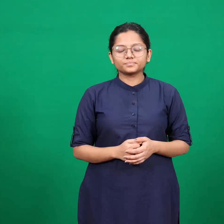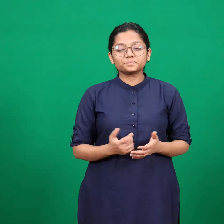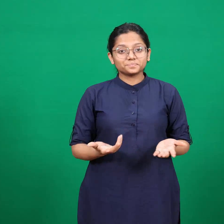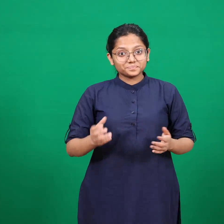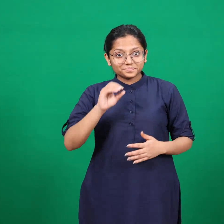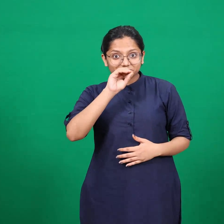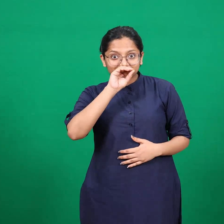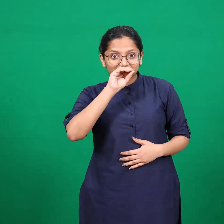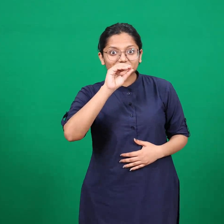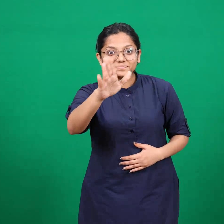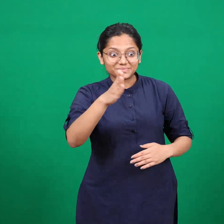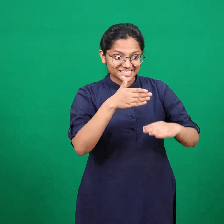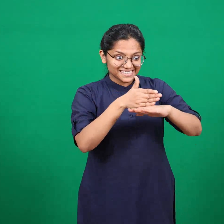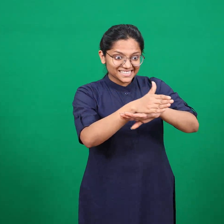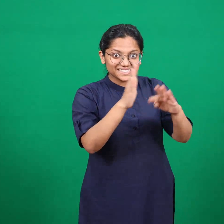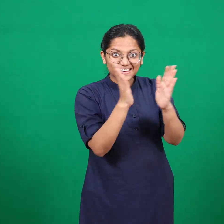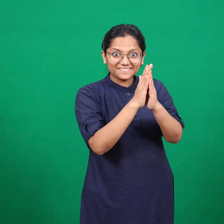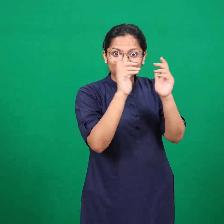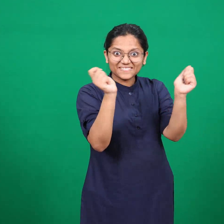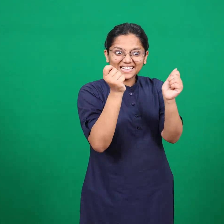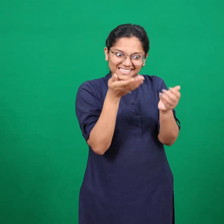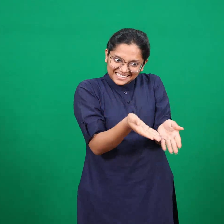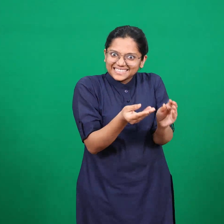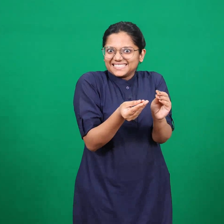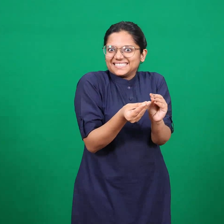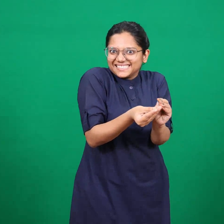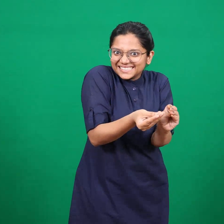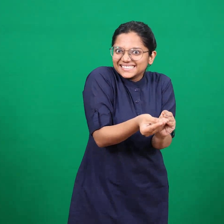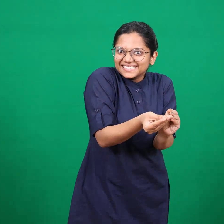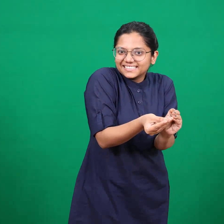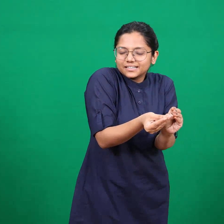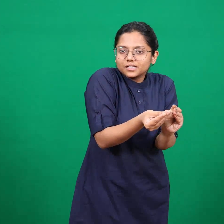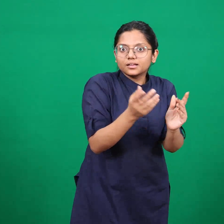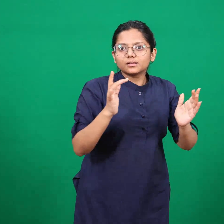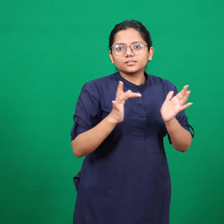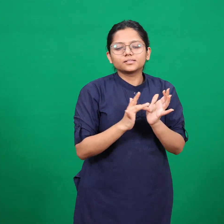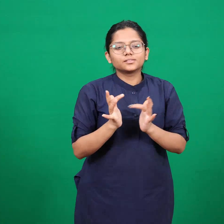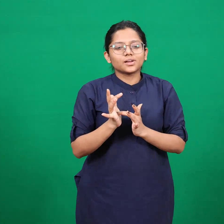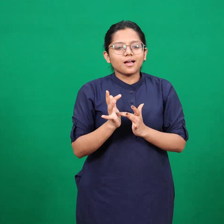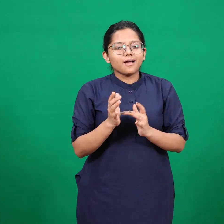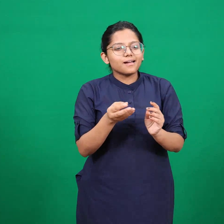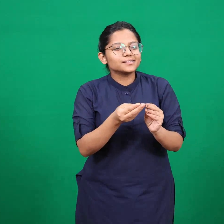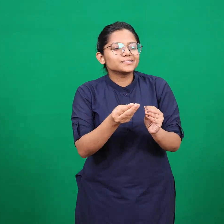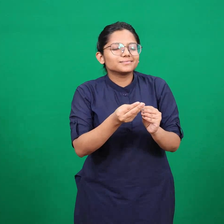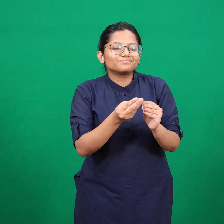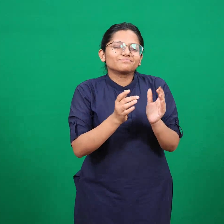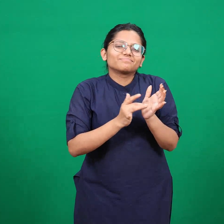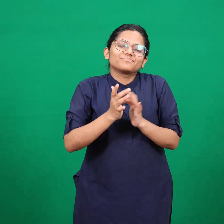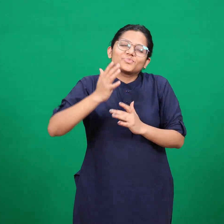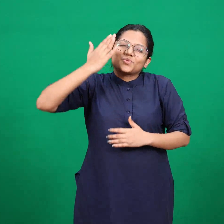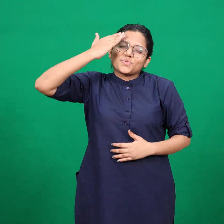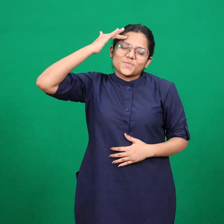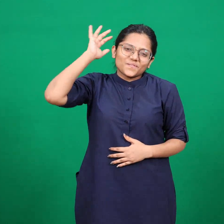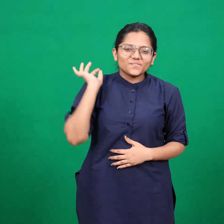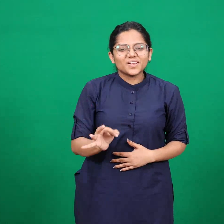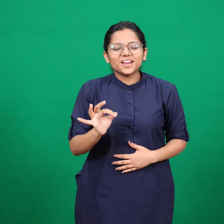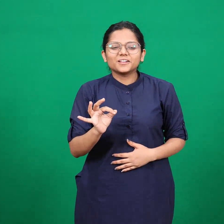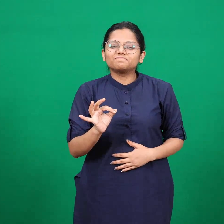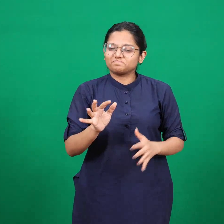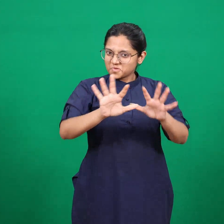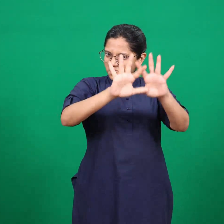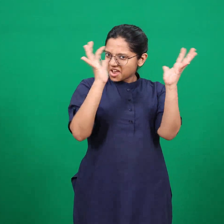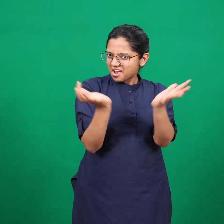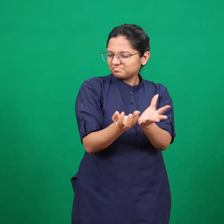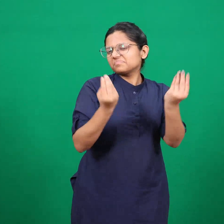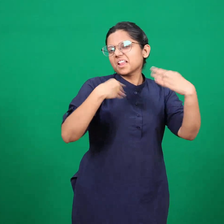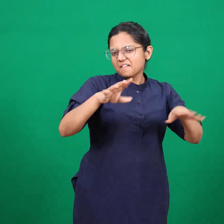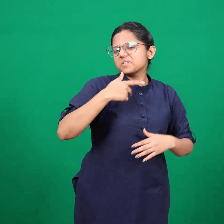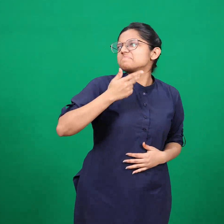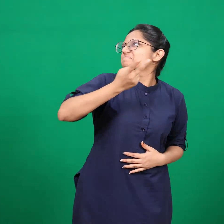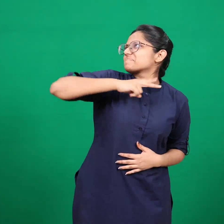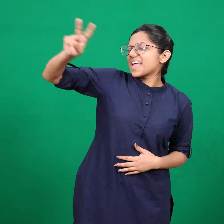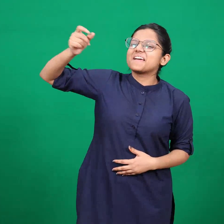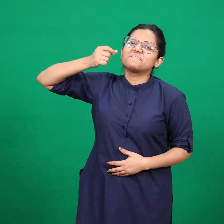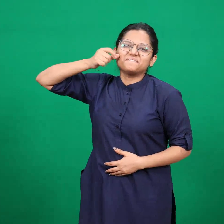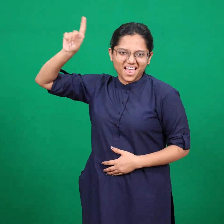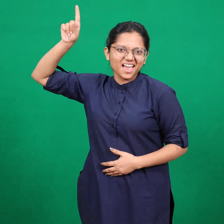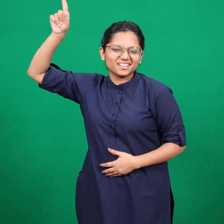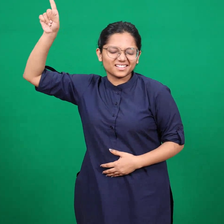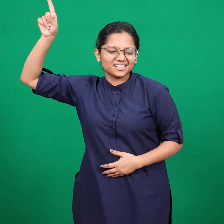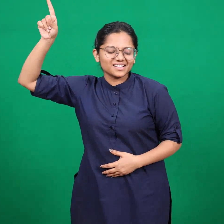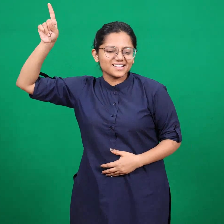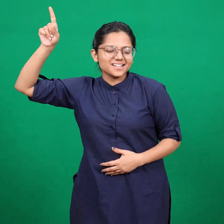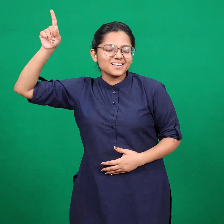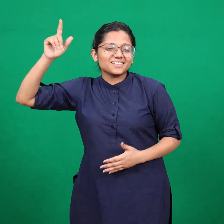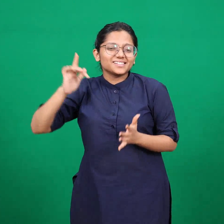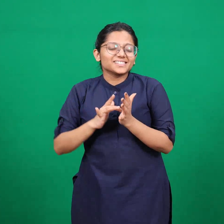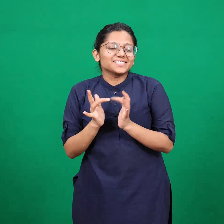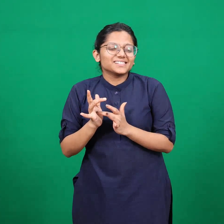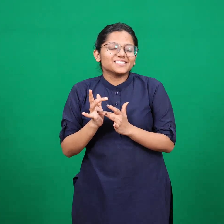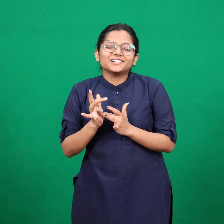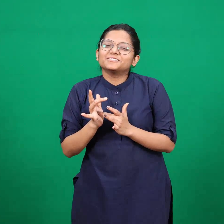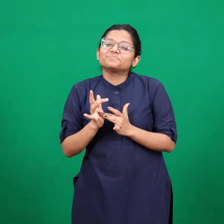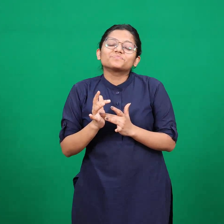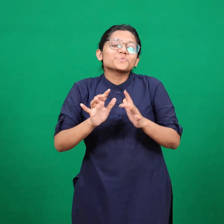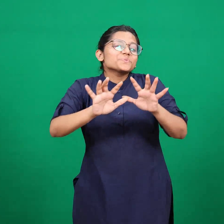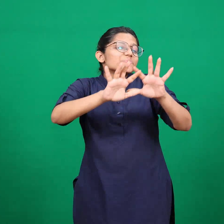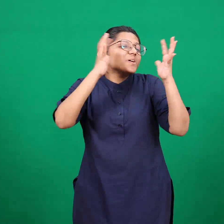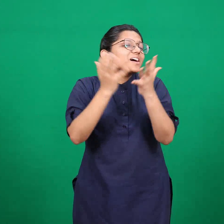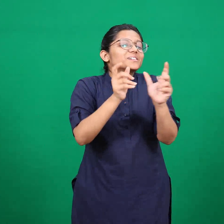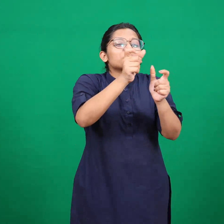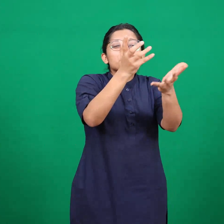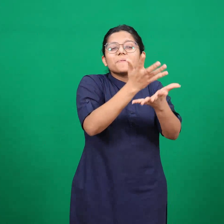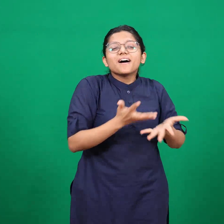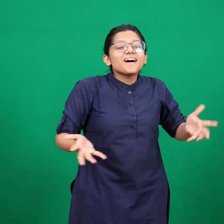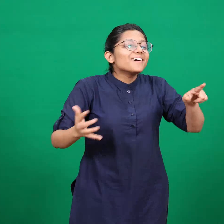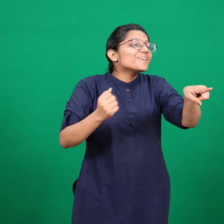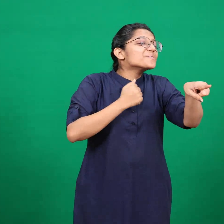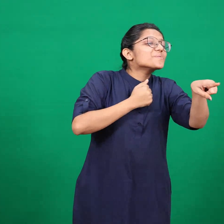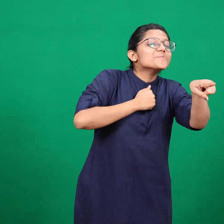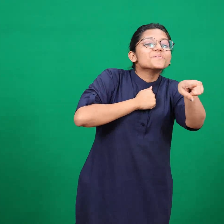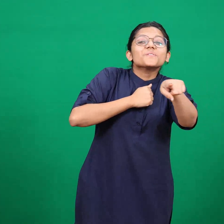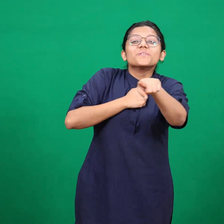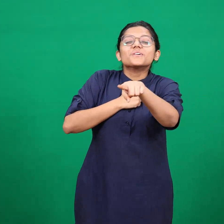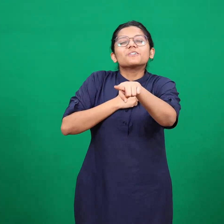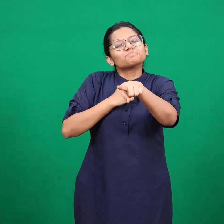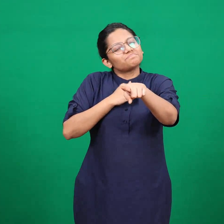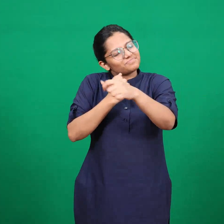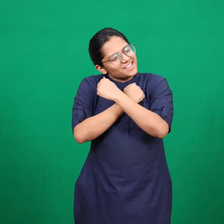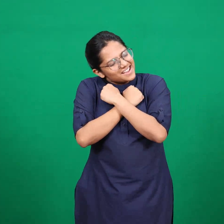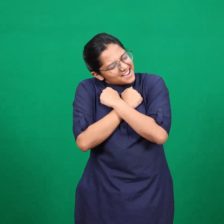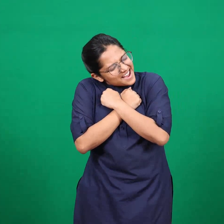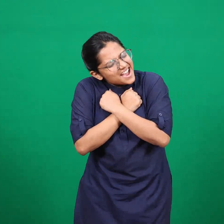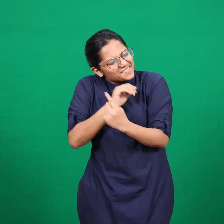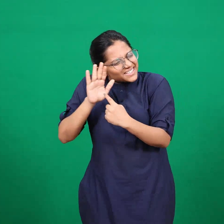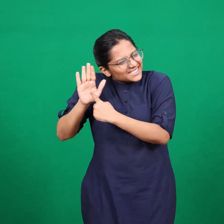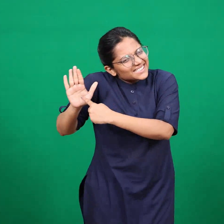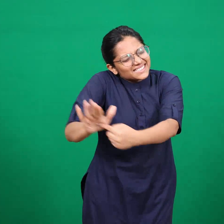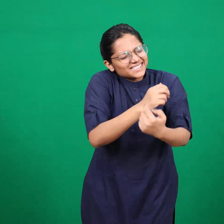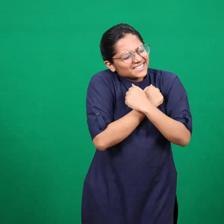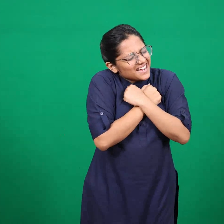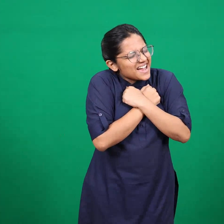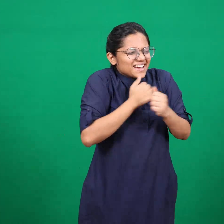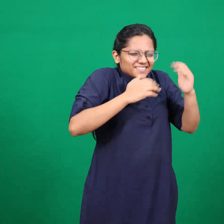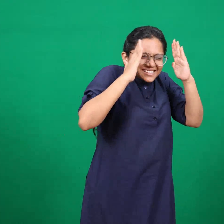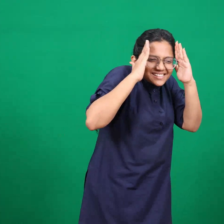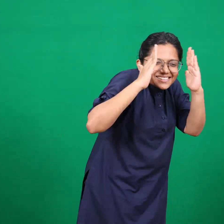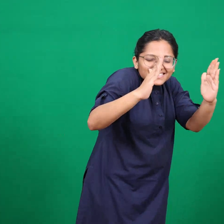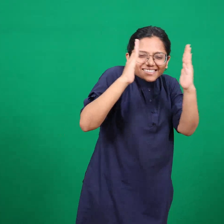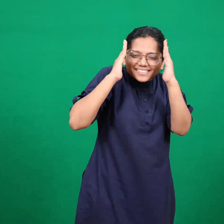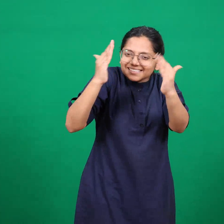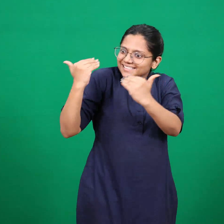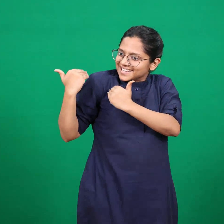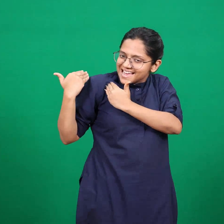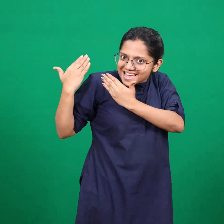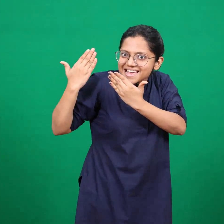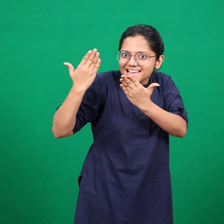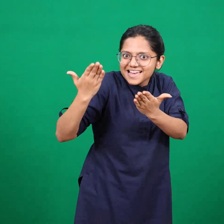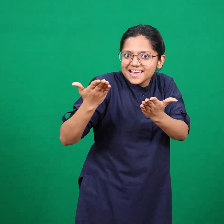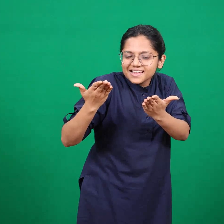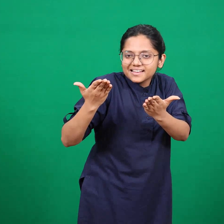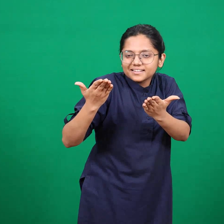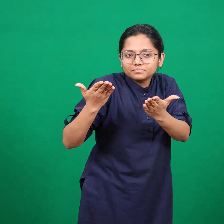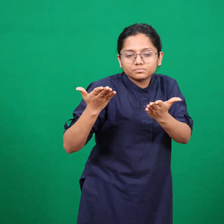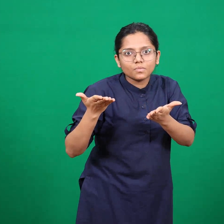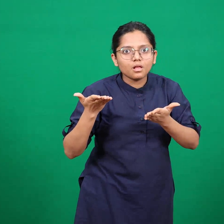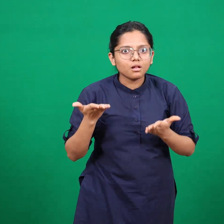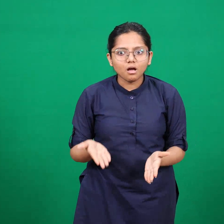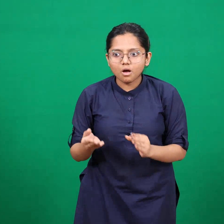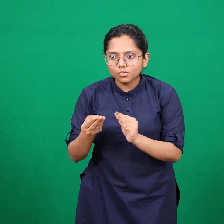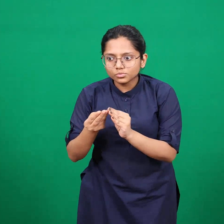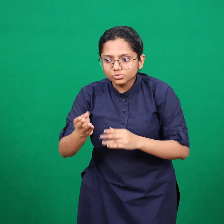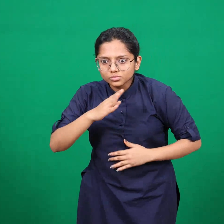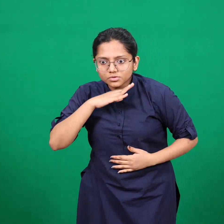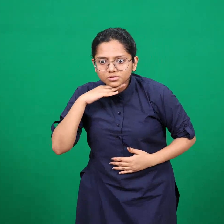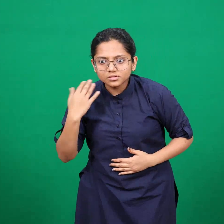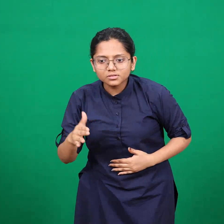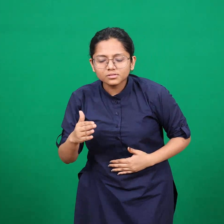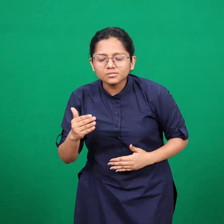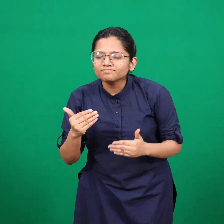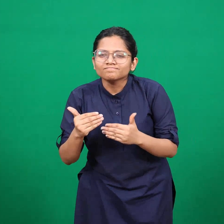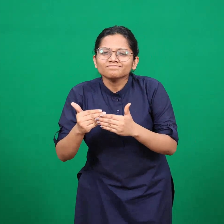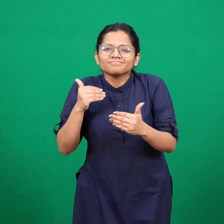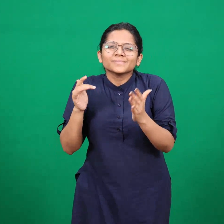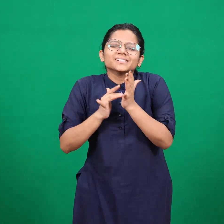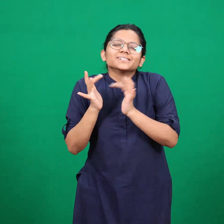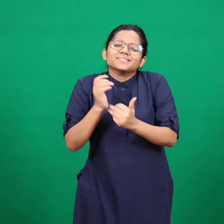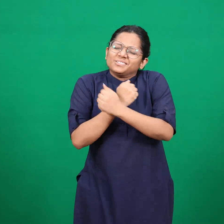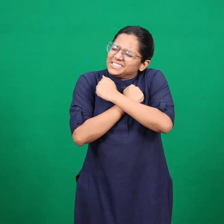It was now just before the Passover Feast, and Jesus knew that His hour had come to leave this world and return to the Father.